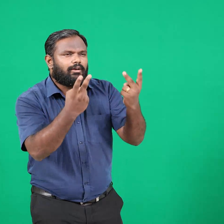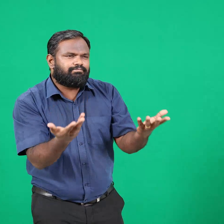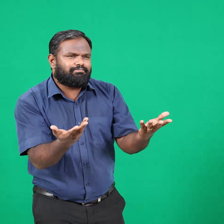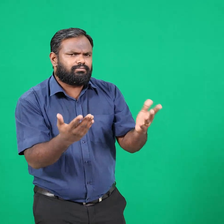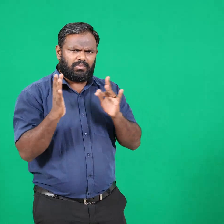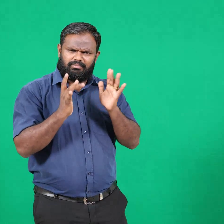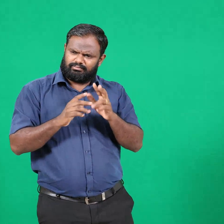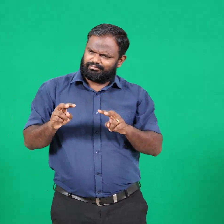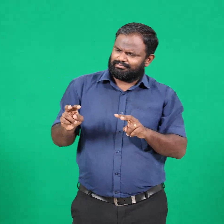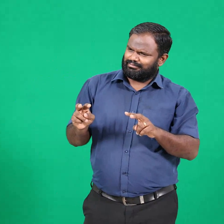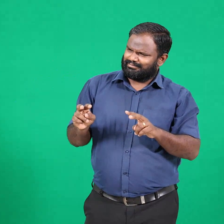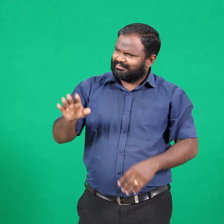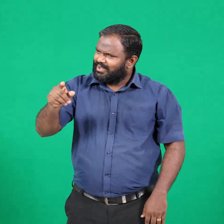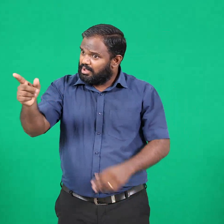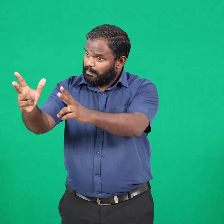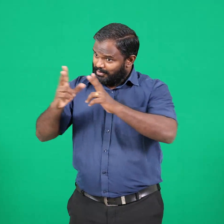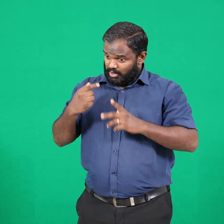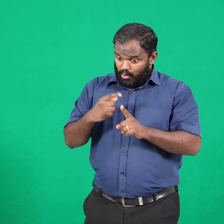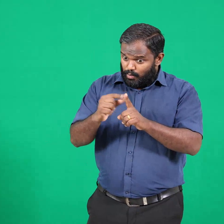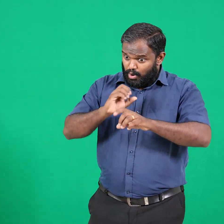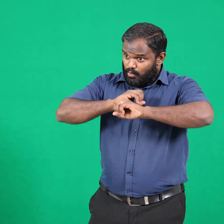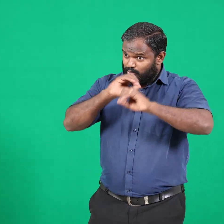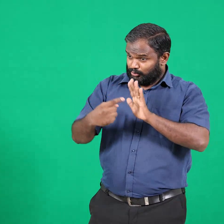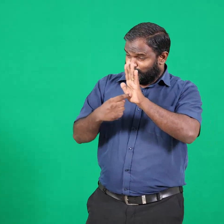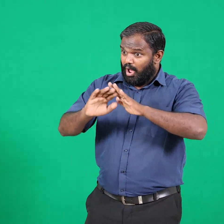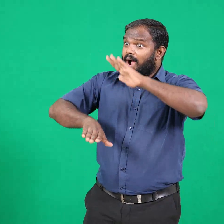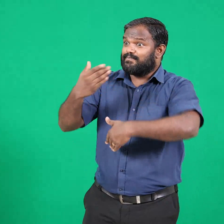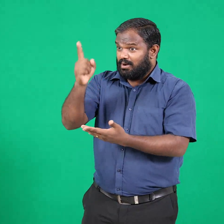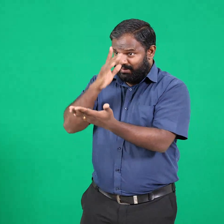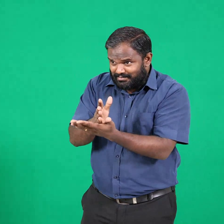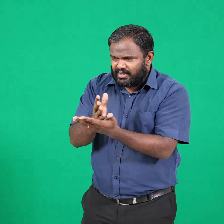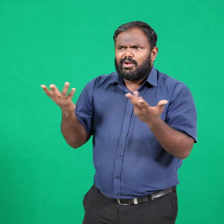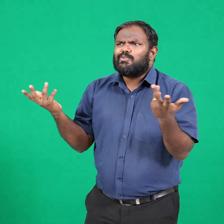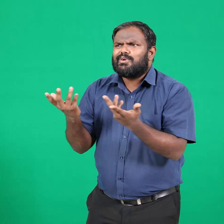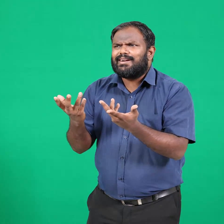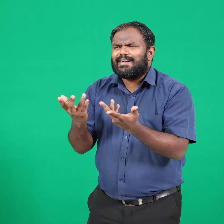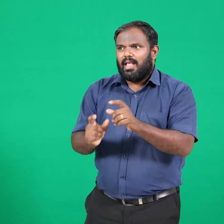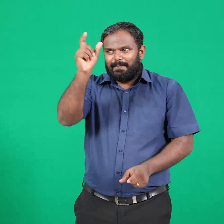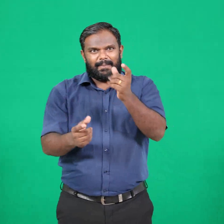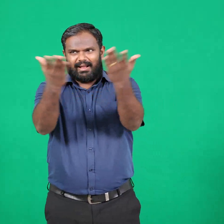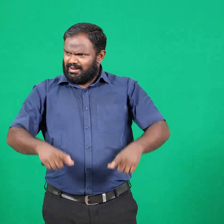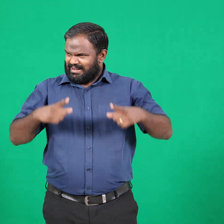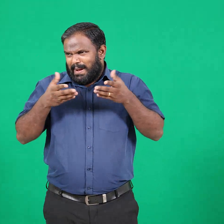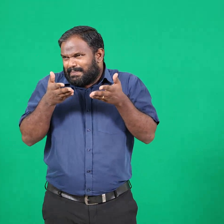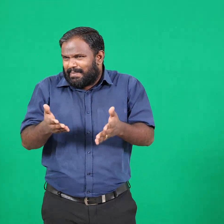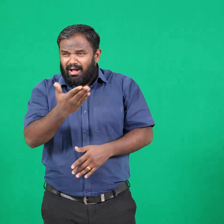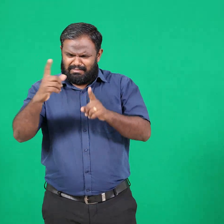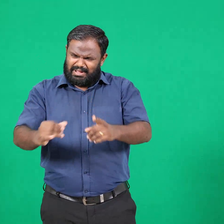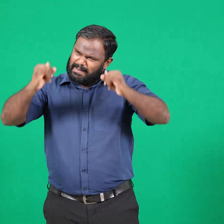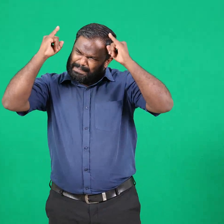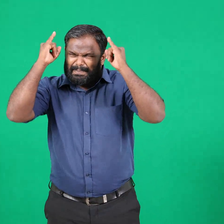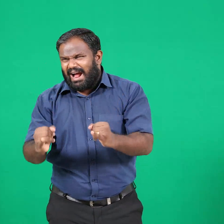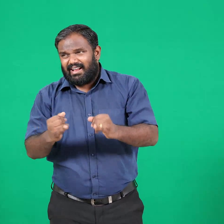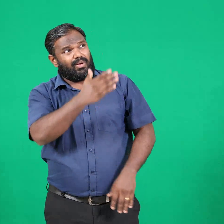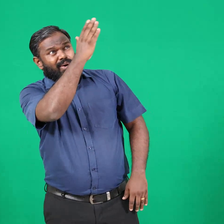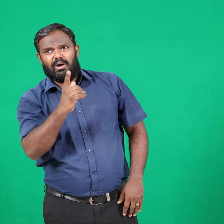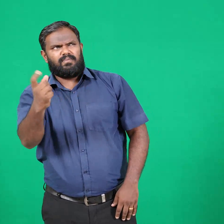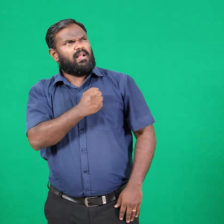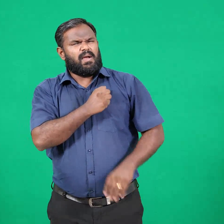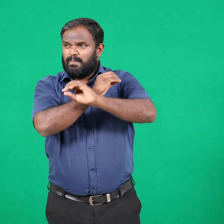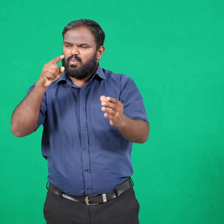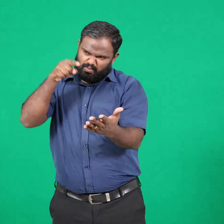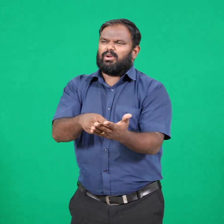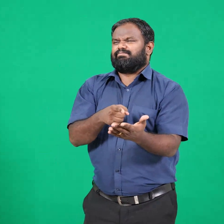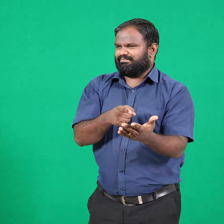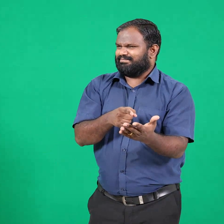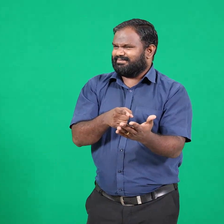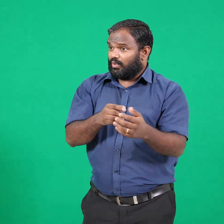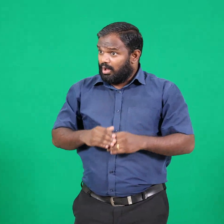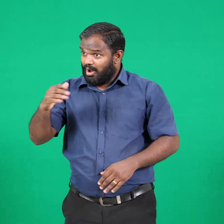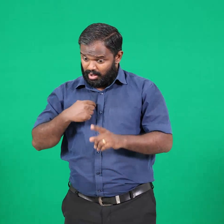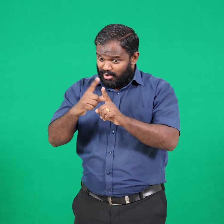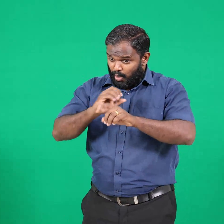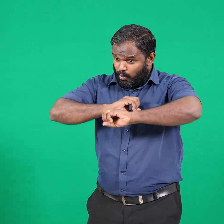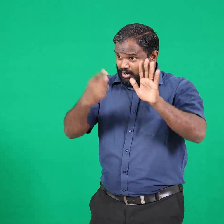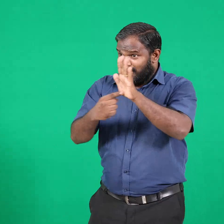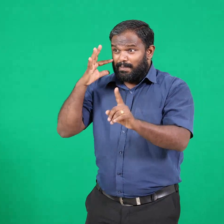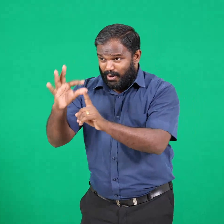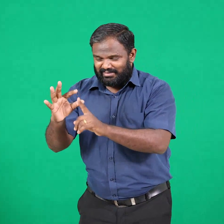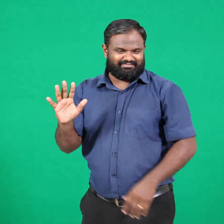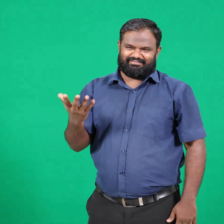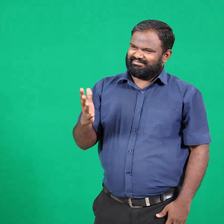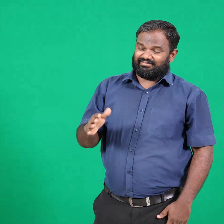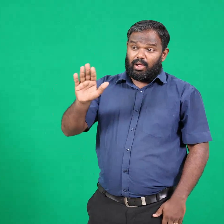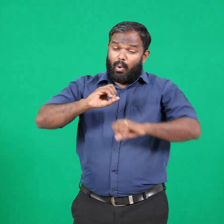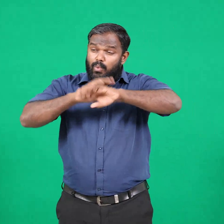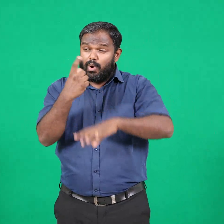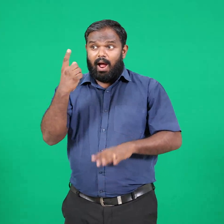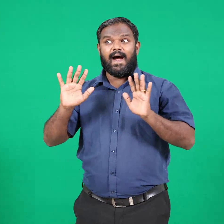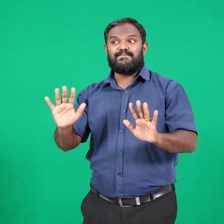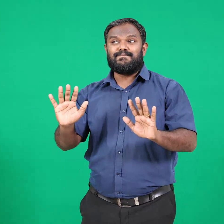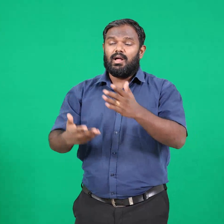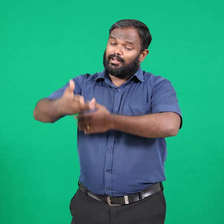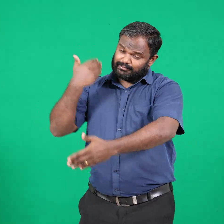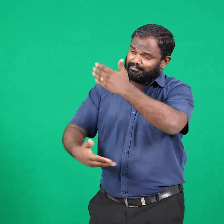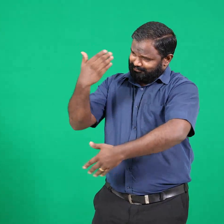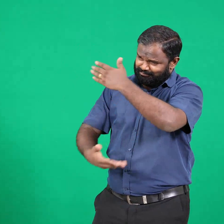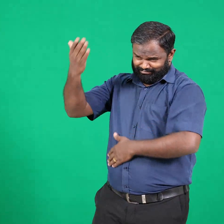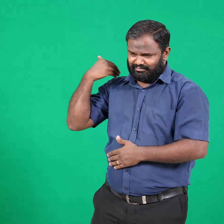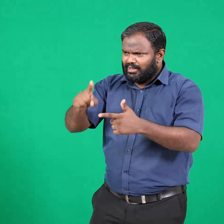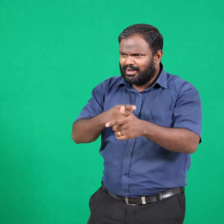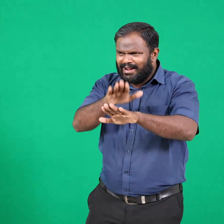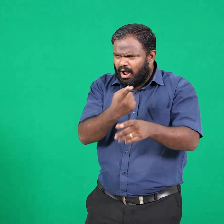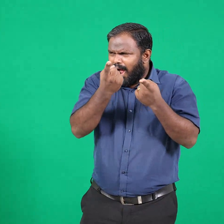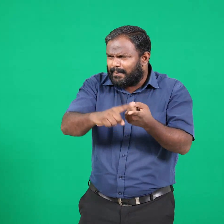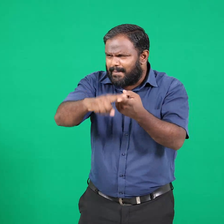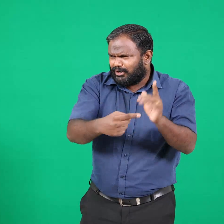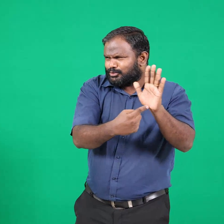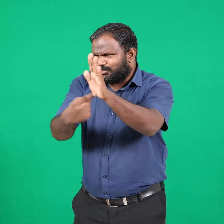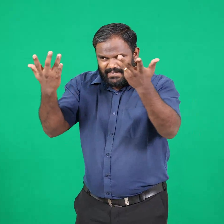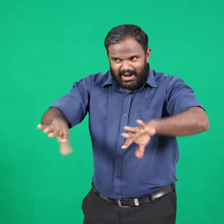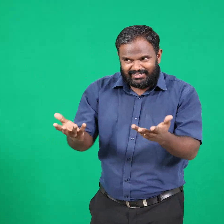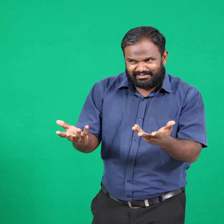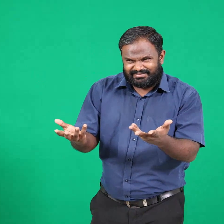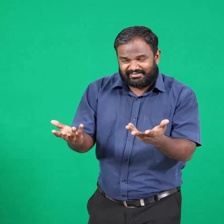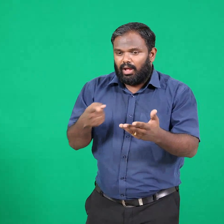Jesus replied, "A wicked and adulterous generation demands a sign, but none will be given it except the sign of the prophet Jonah.